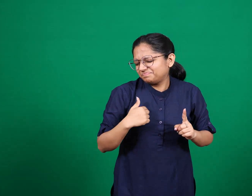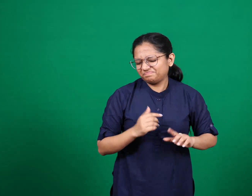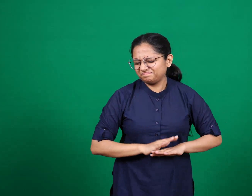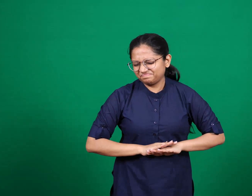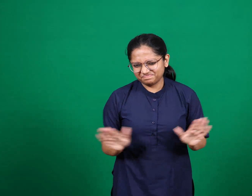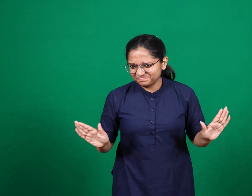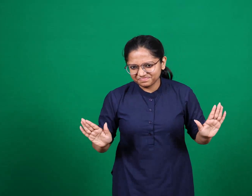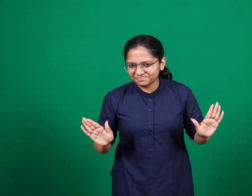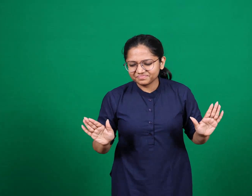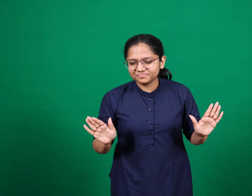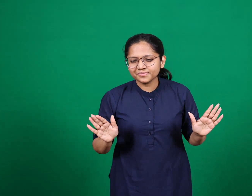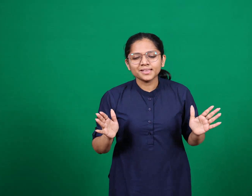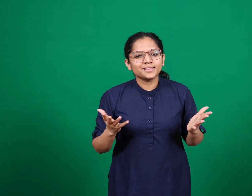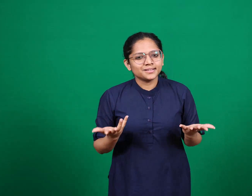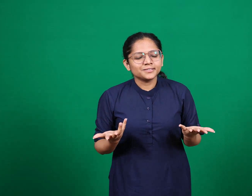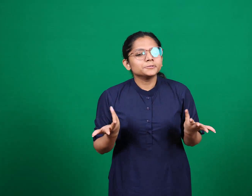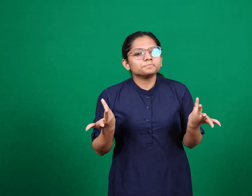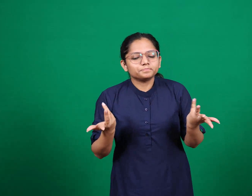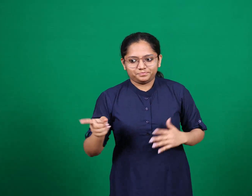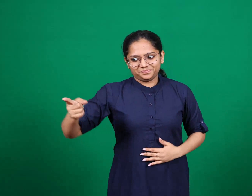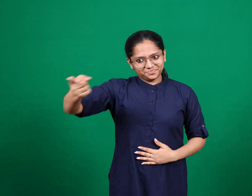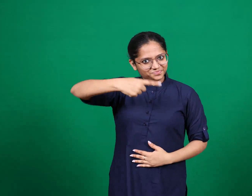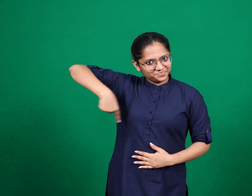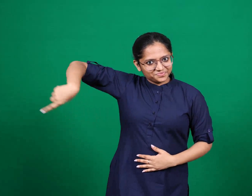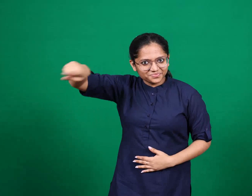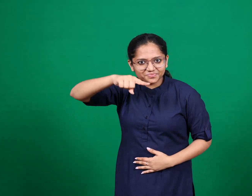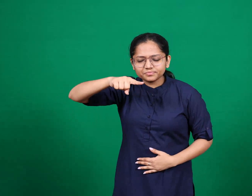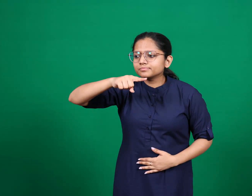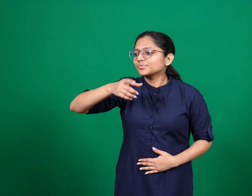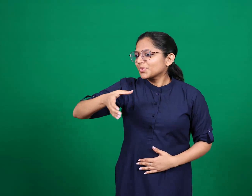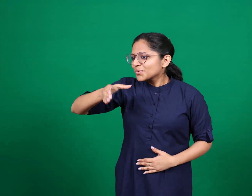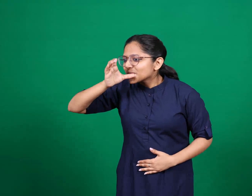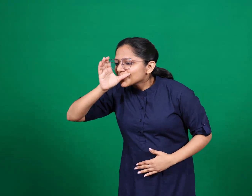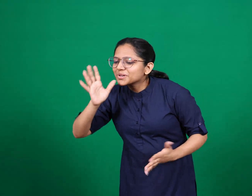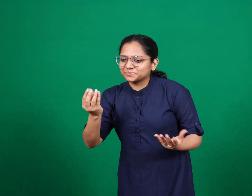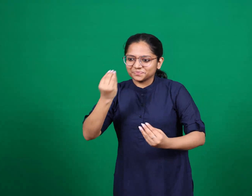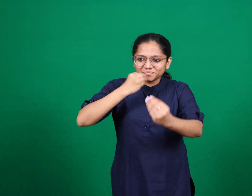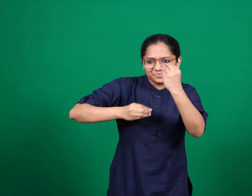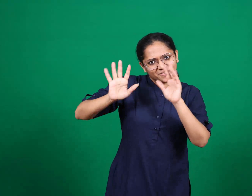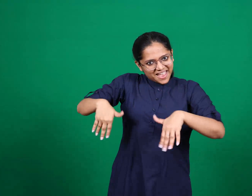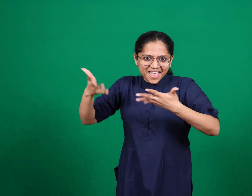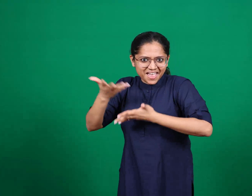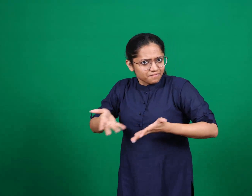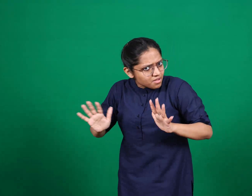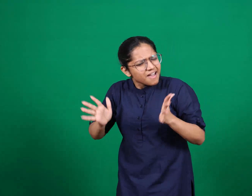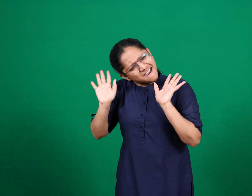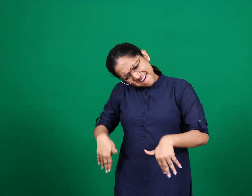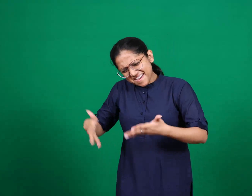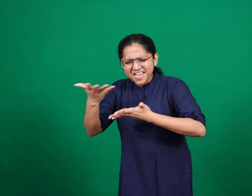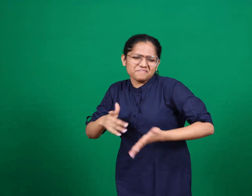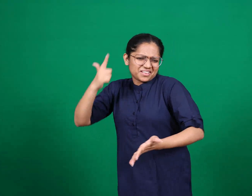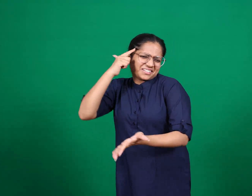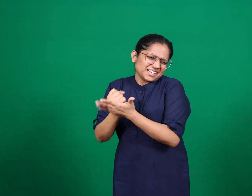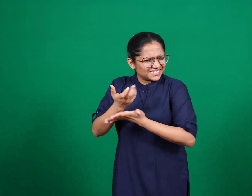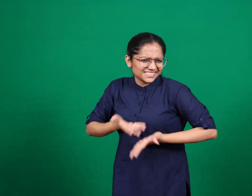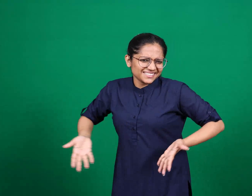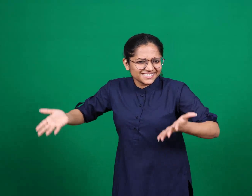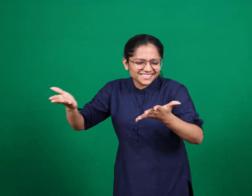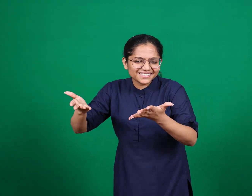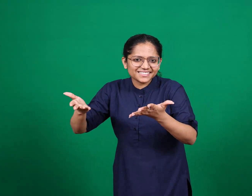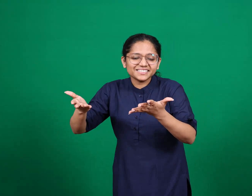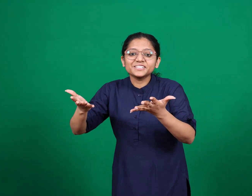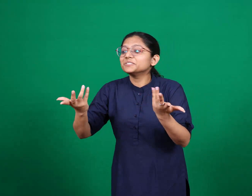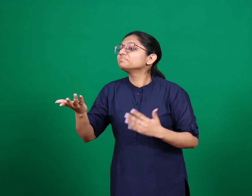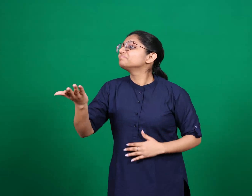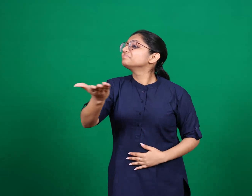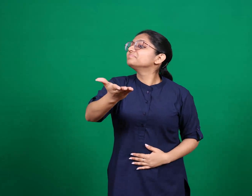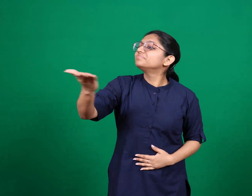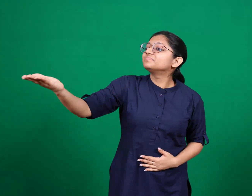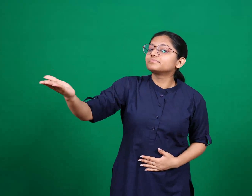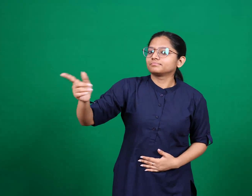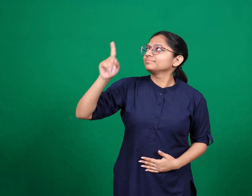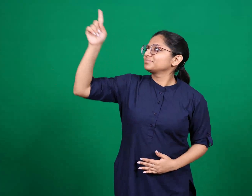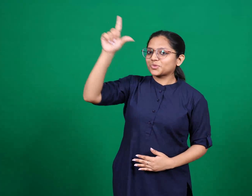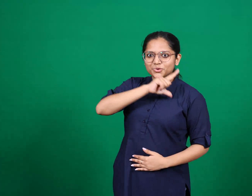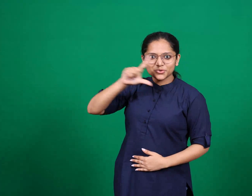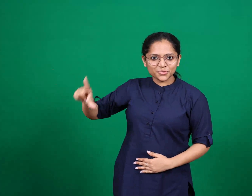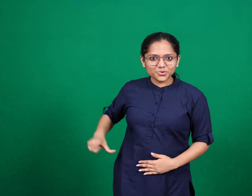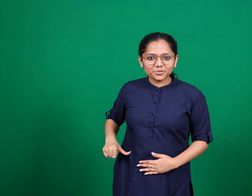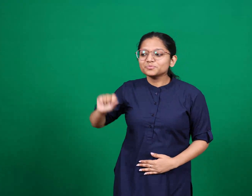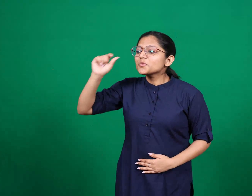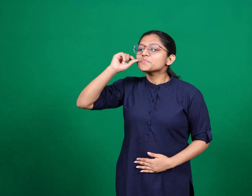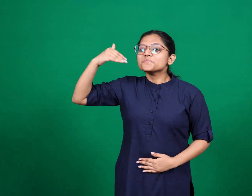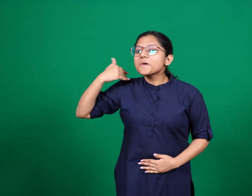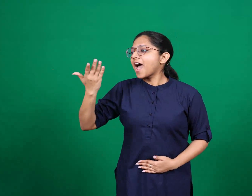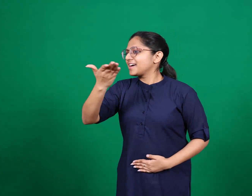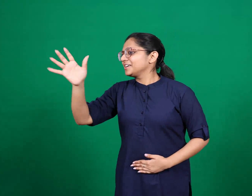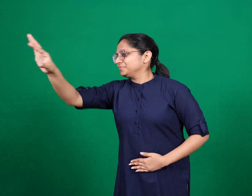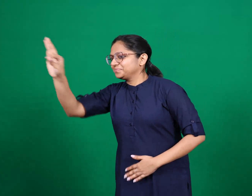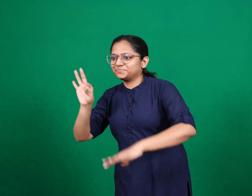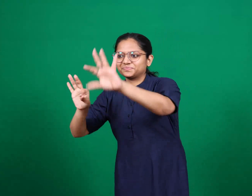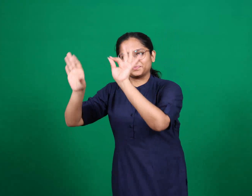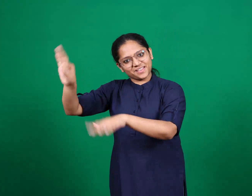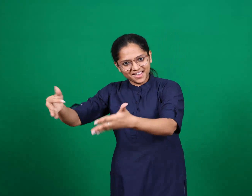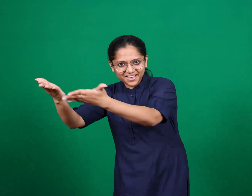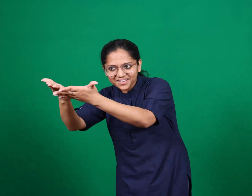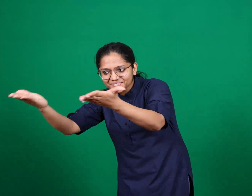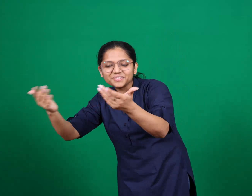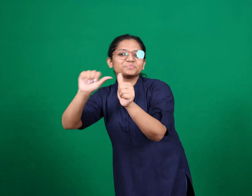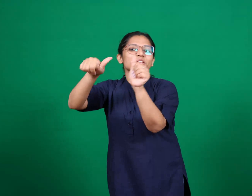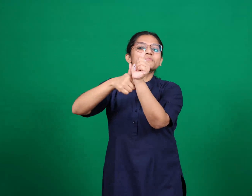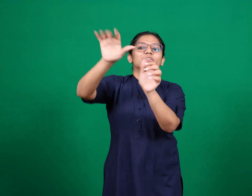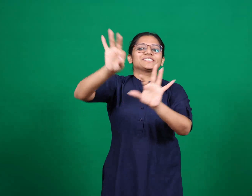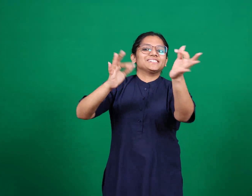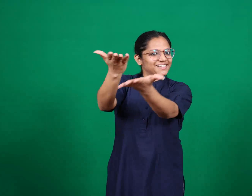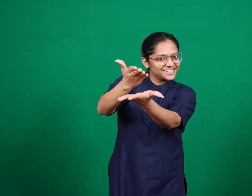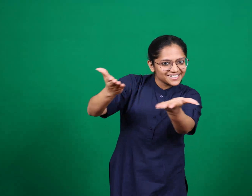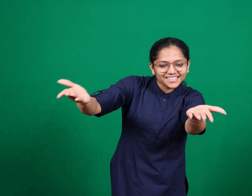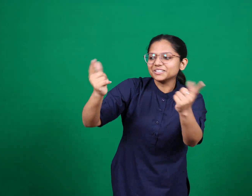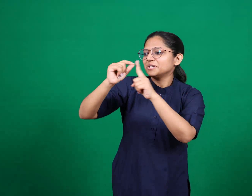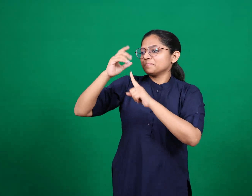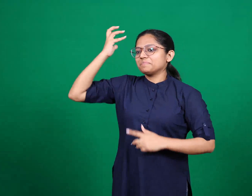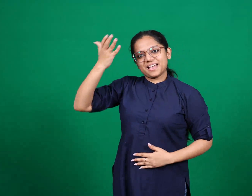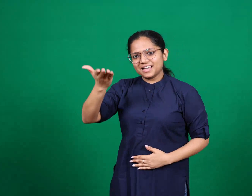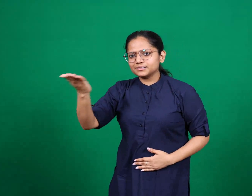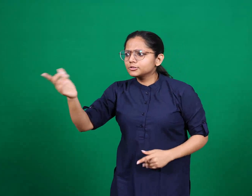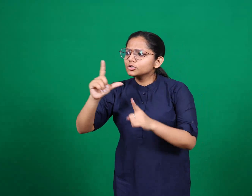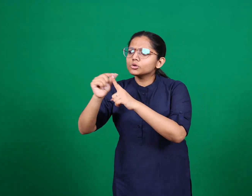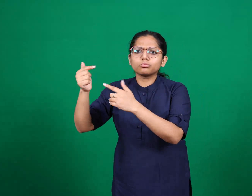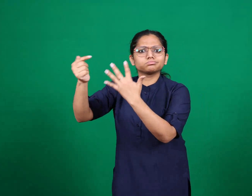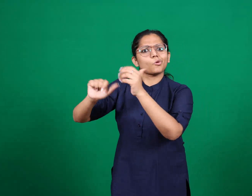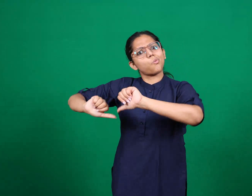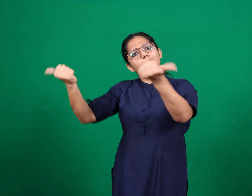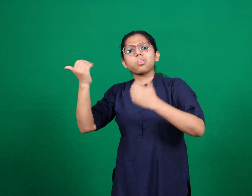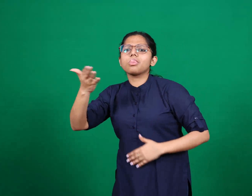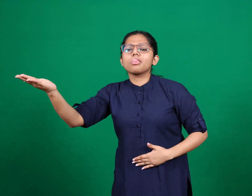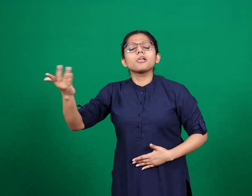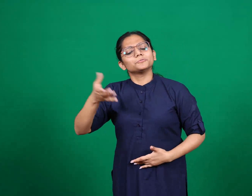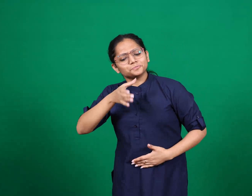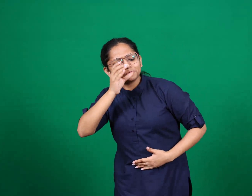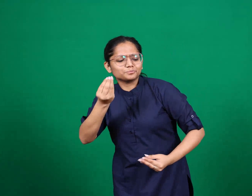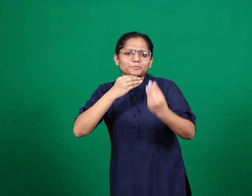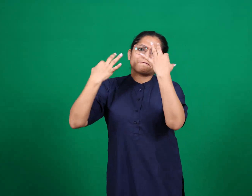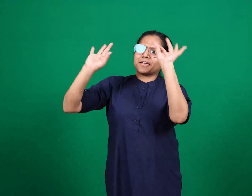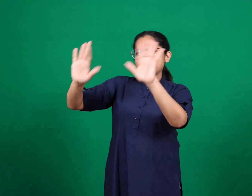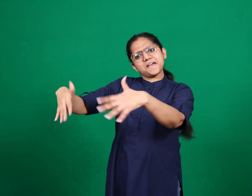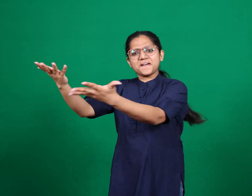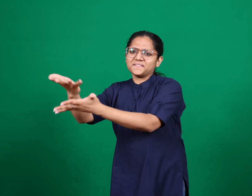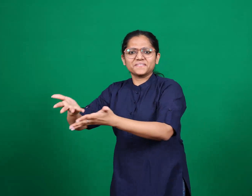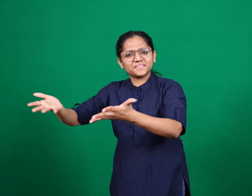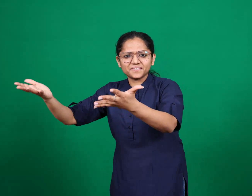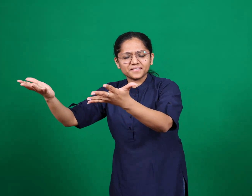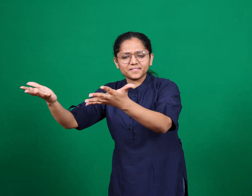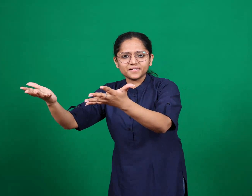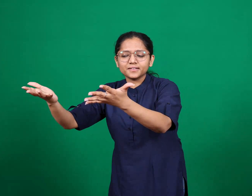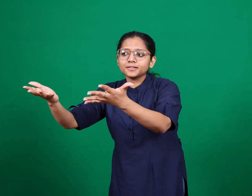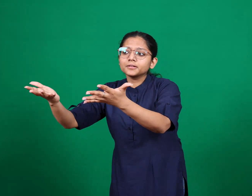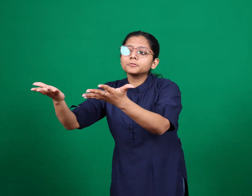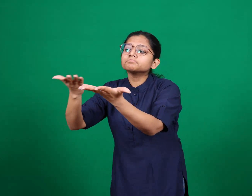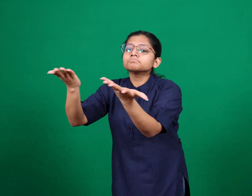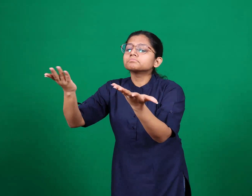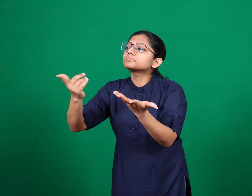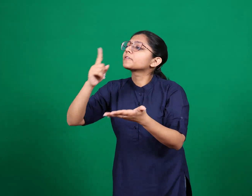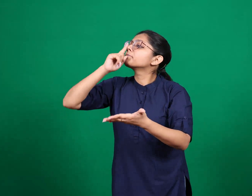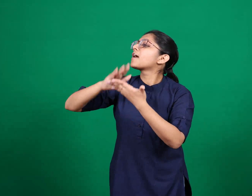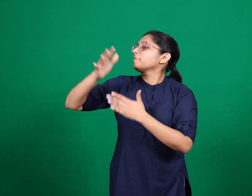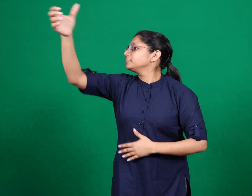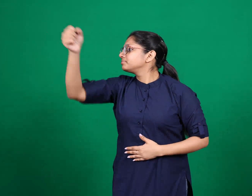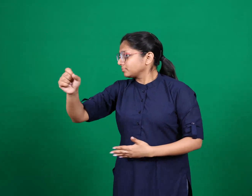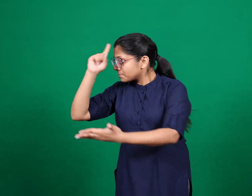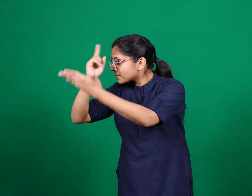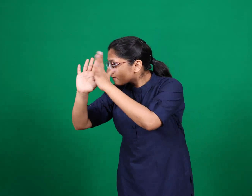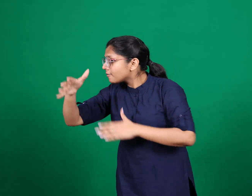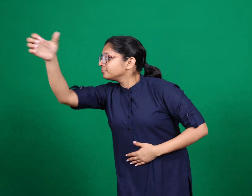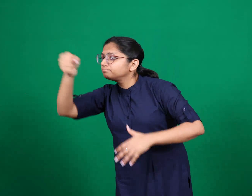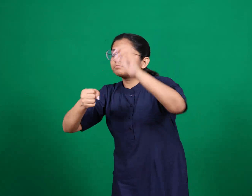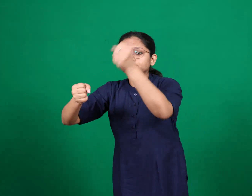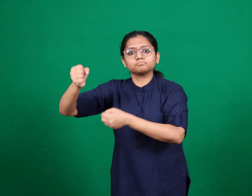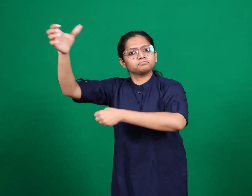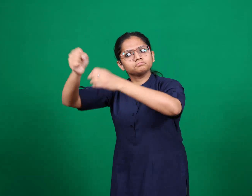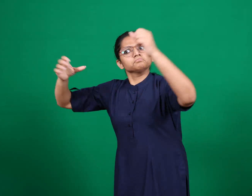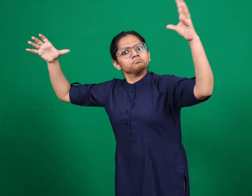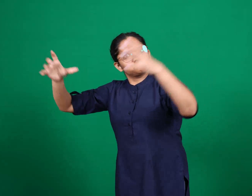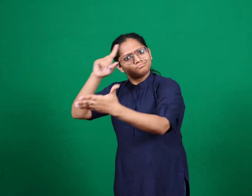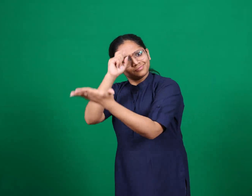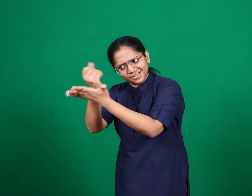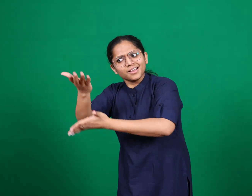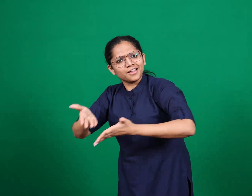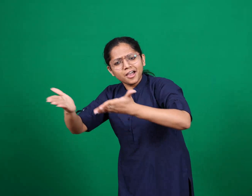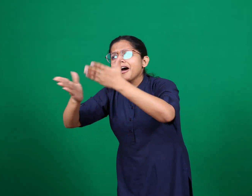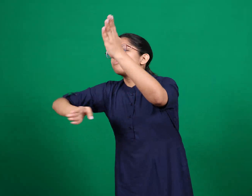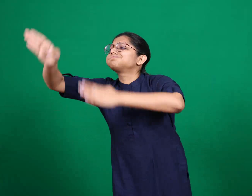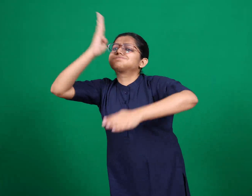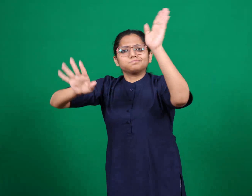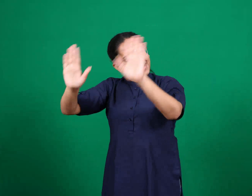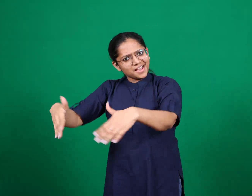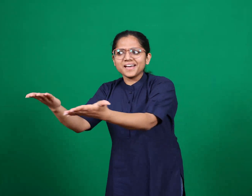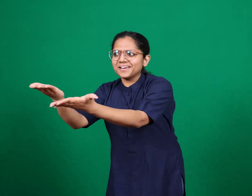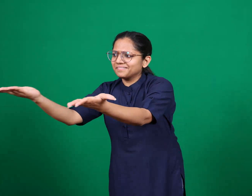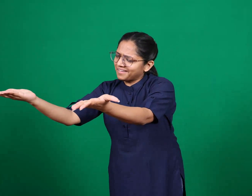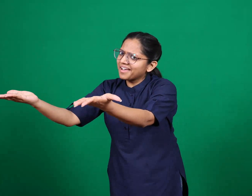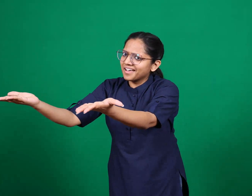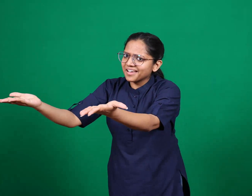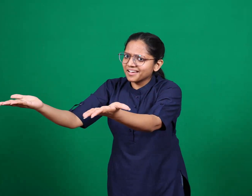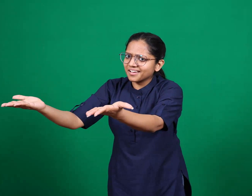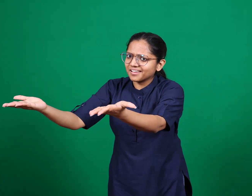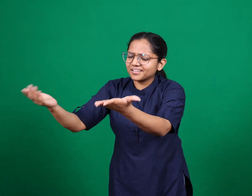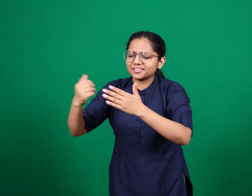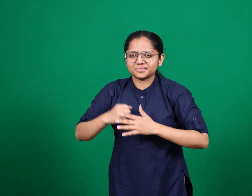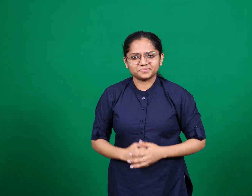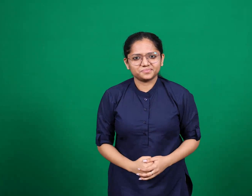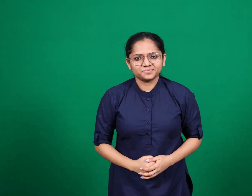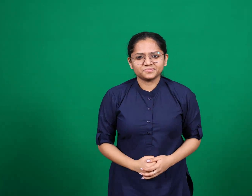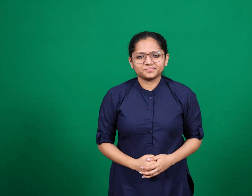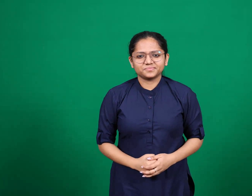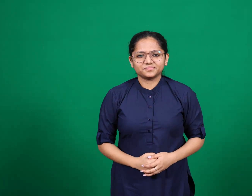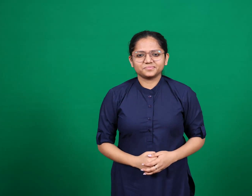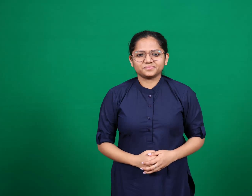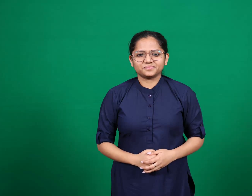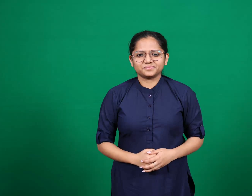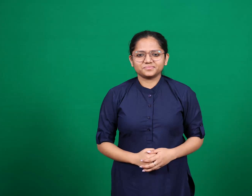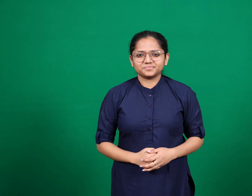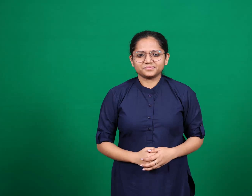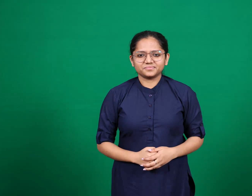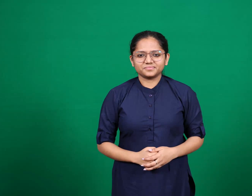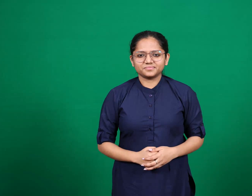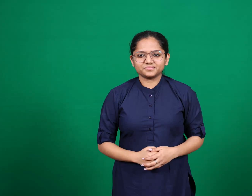Have we no right to take along a believing wife, as do the other apostles and the Lord ' s brothers and Cephas?